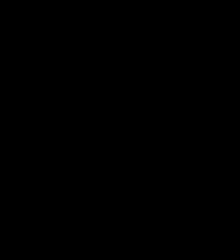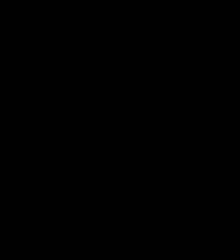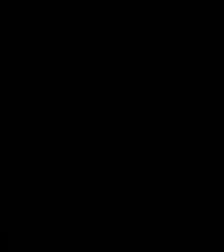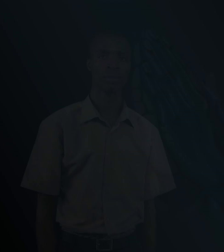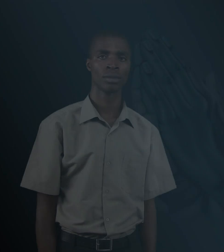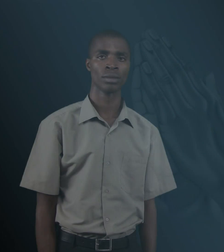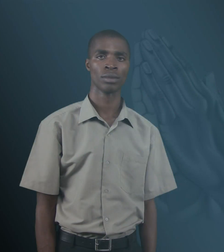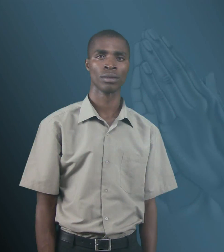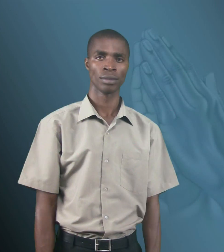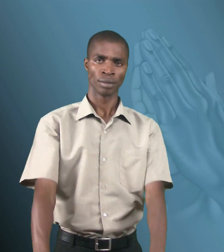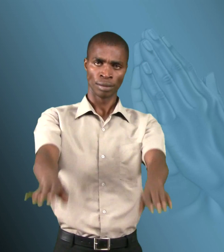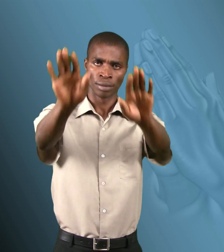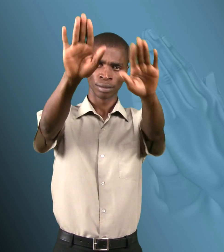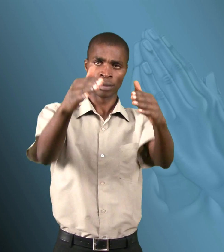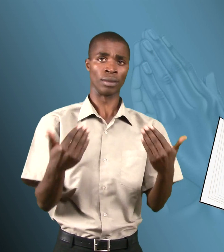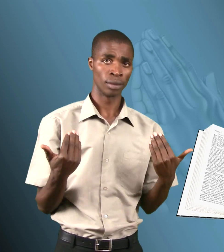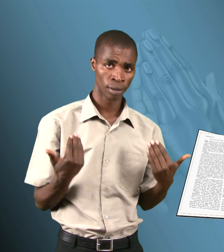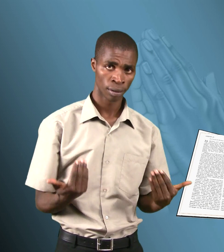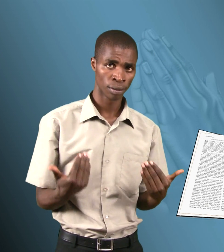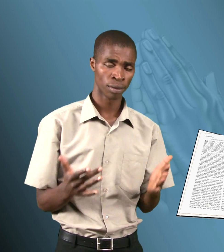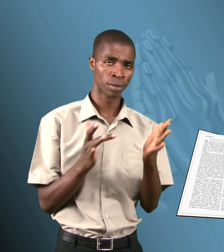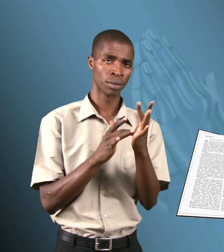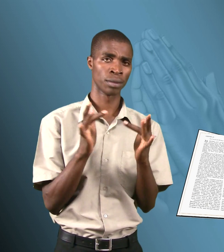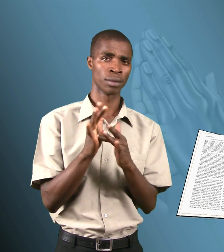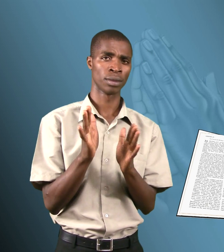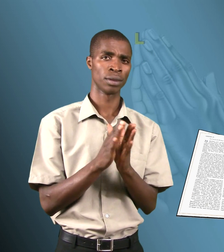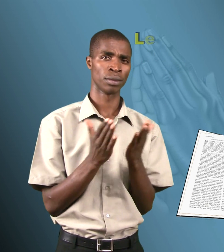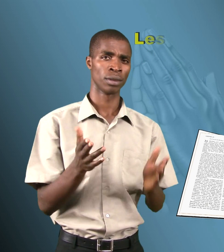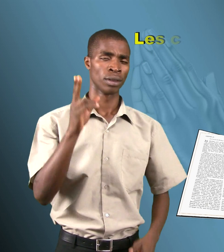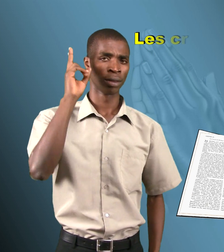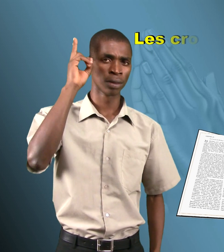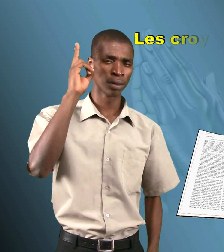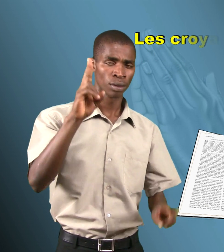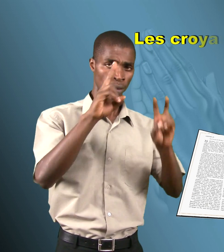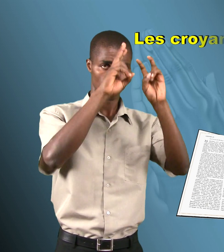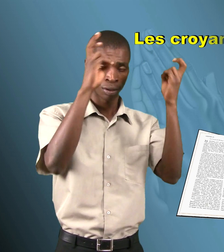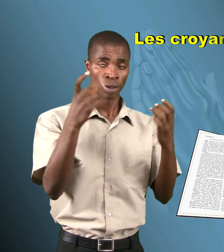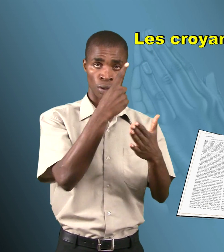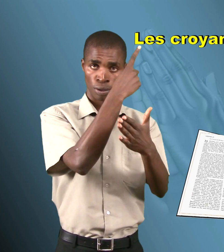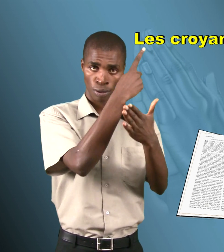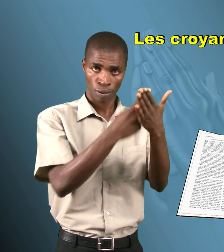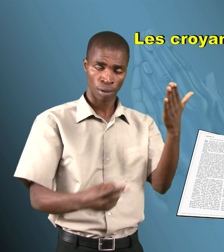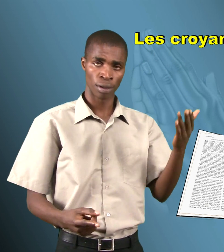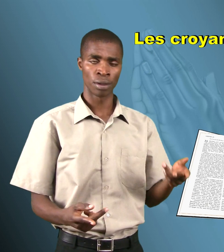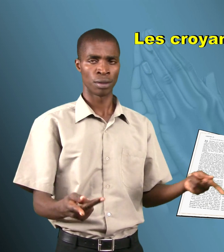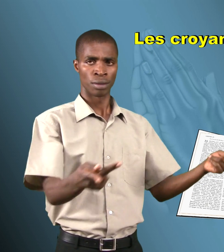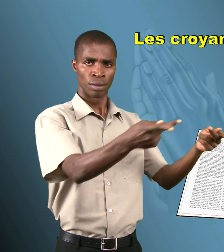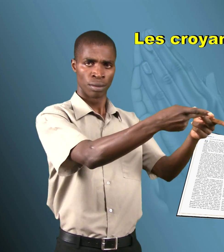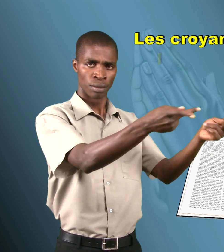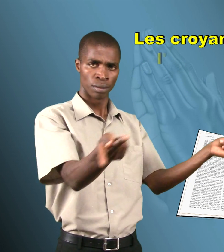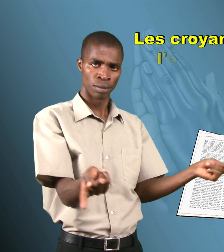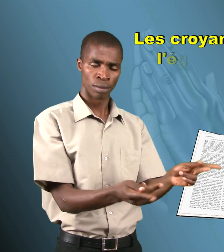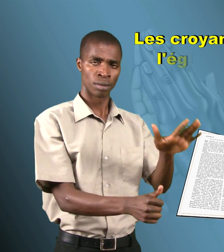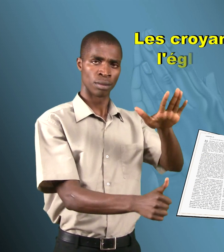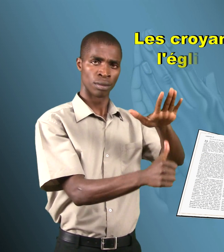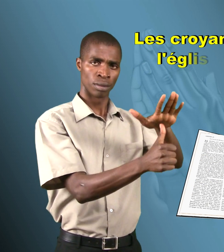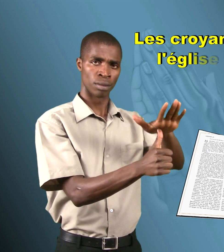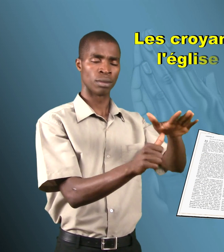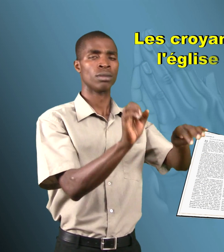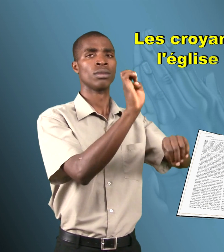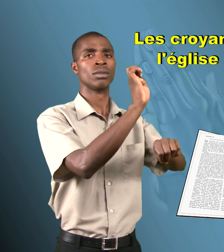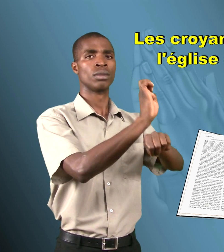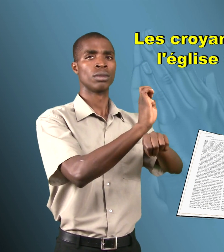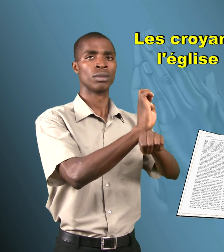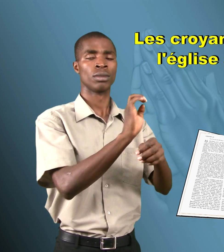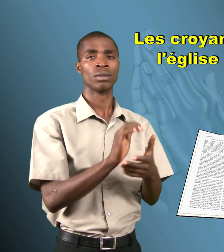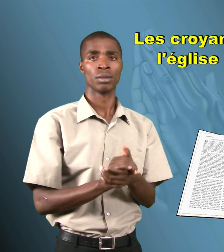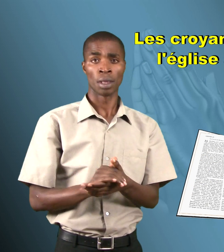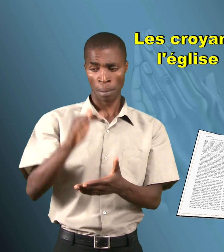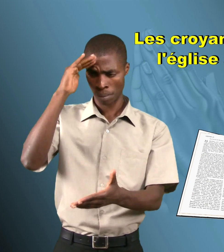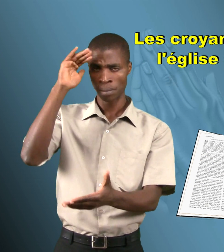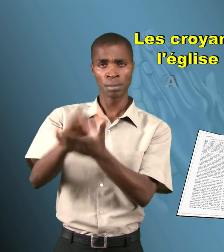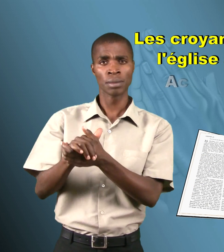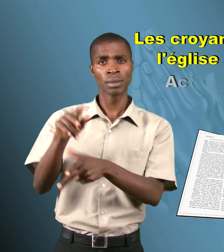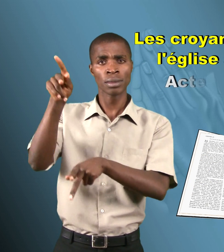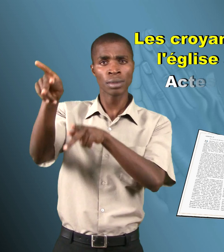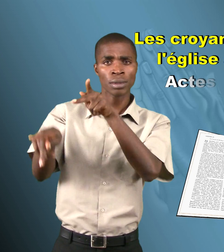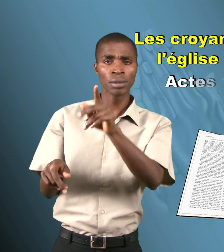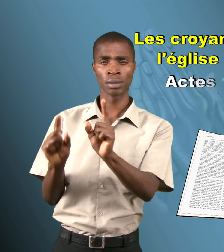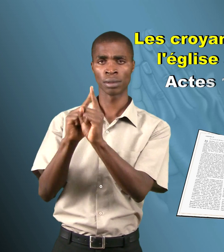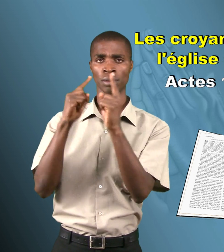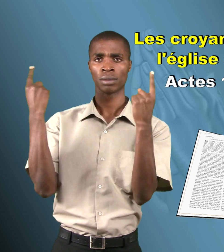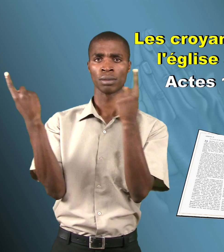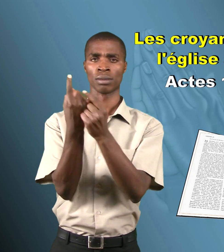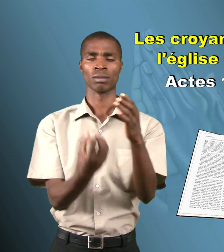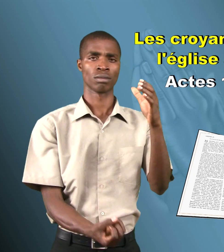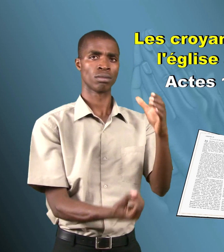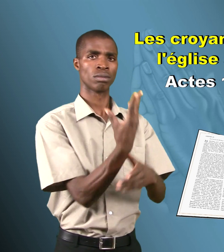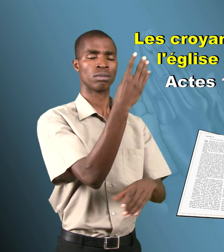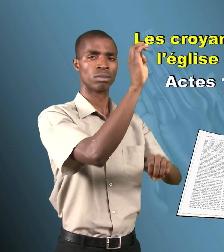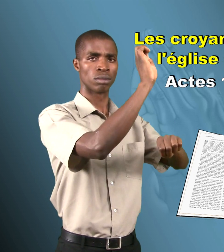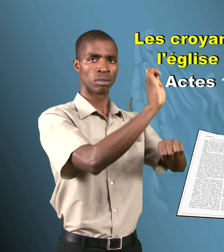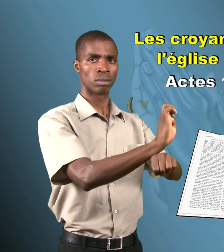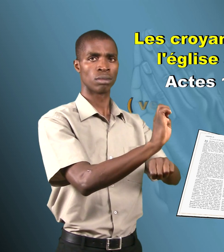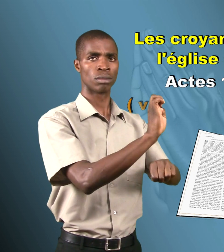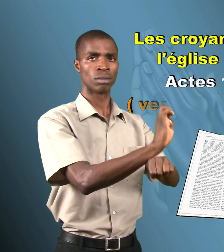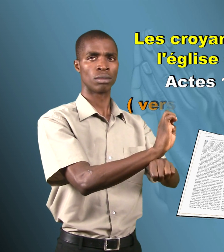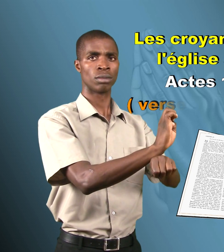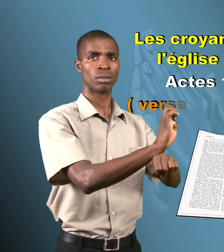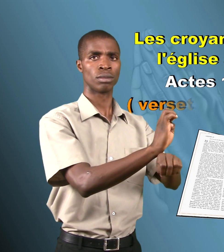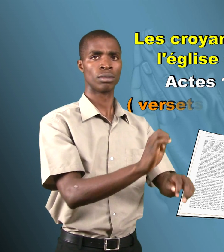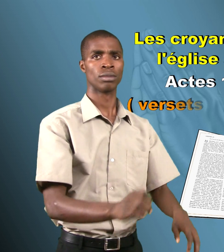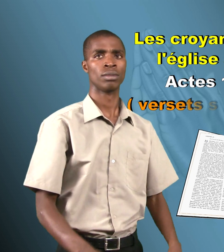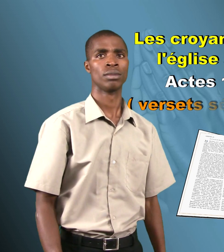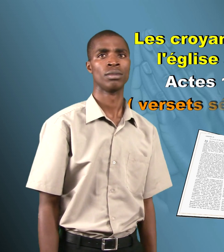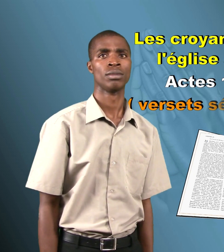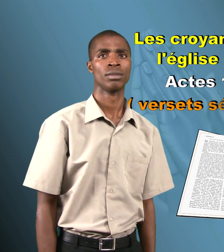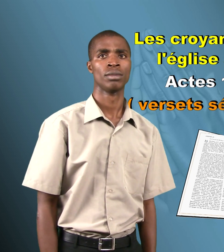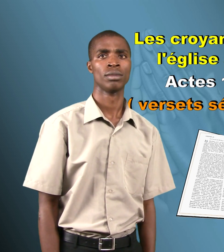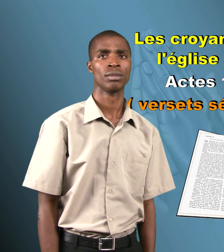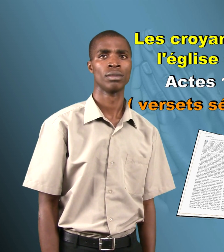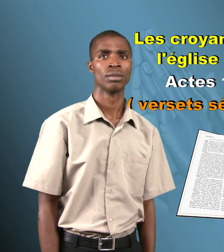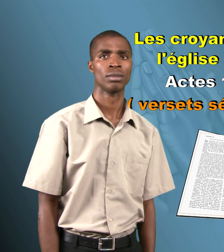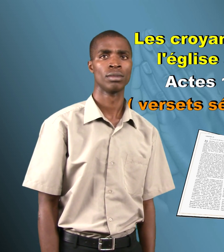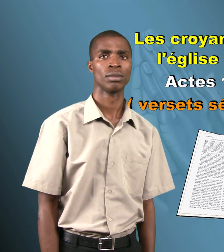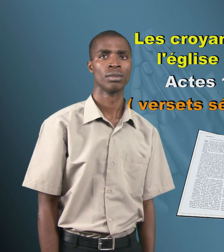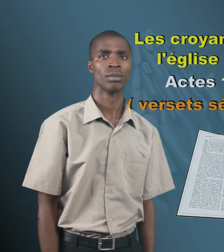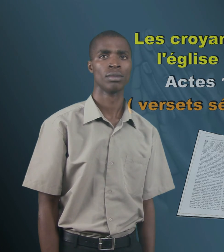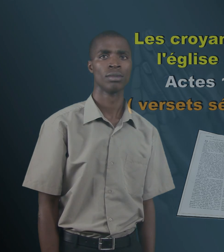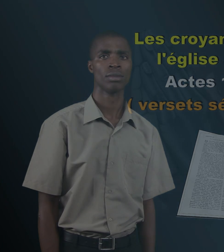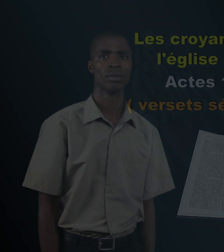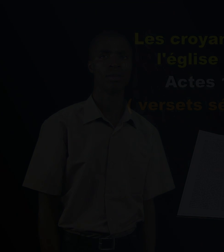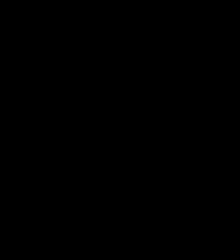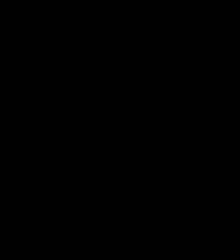The  church in Antioch